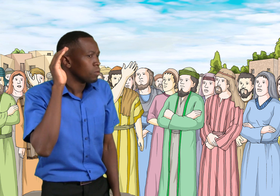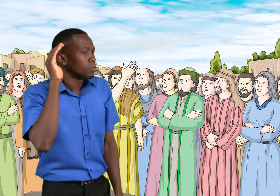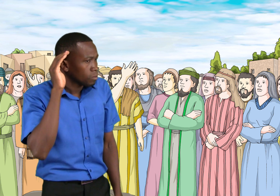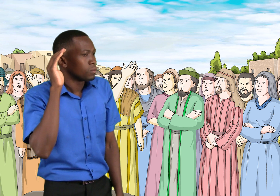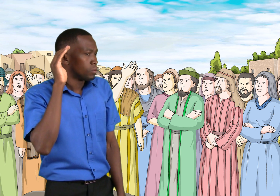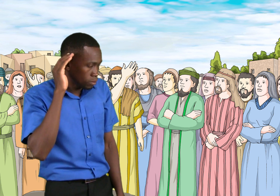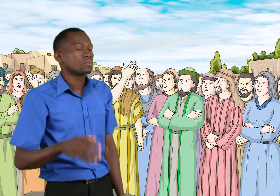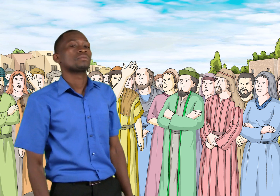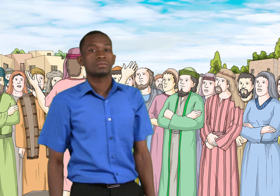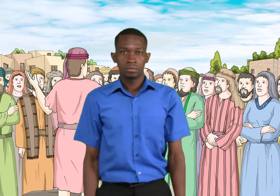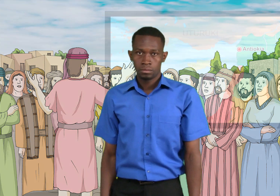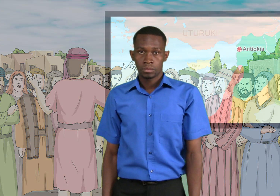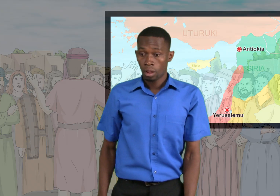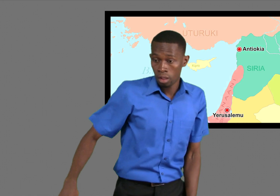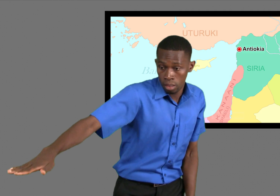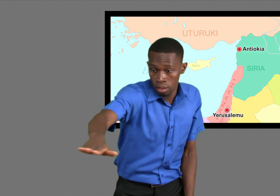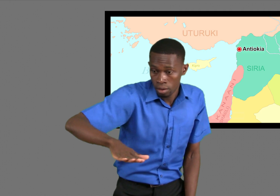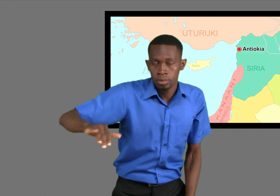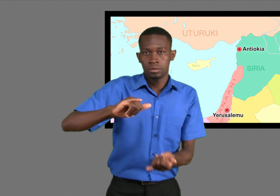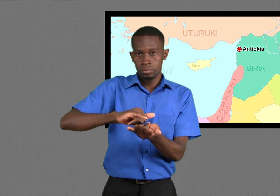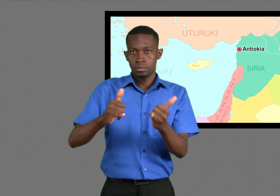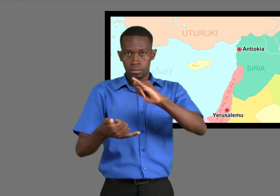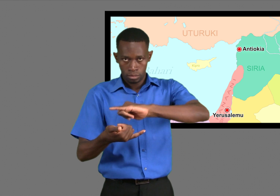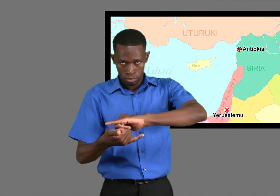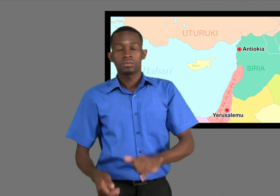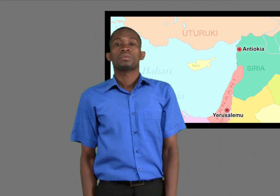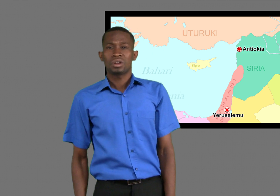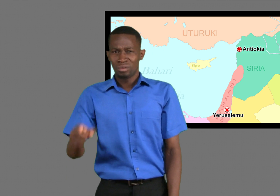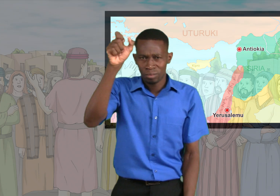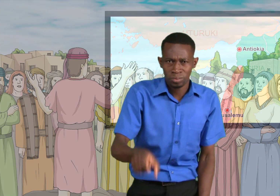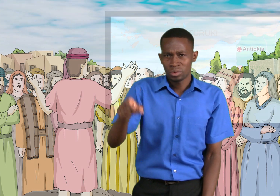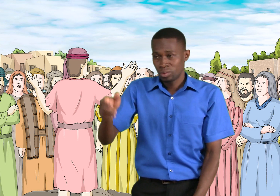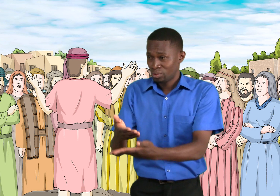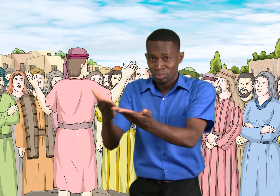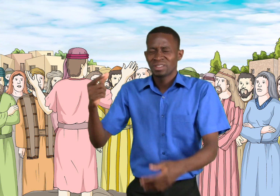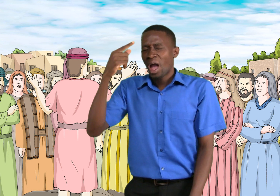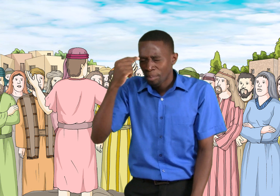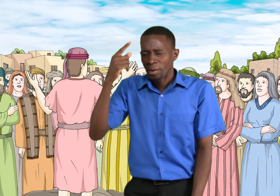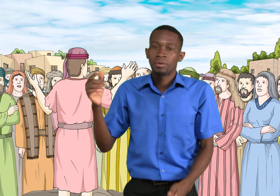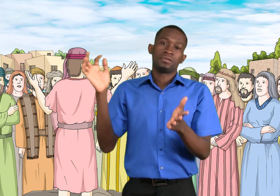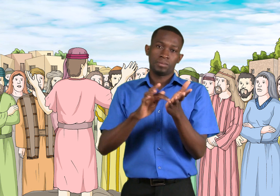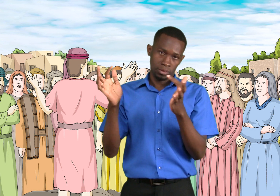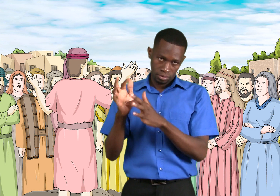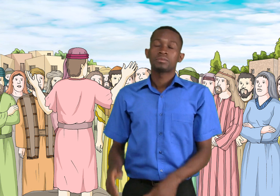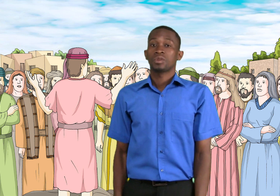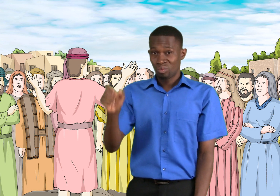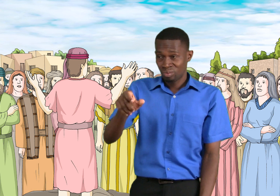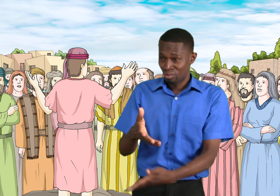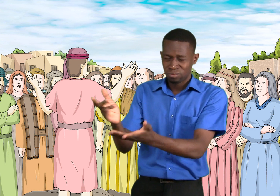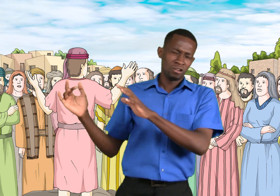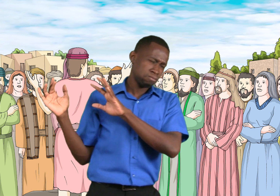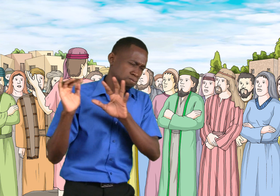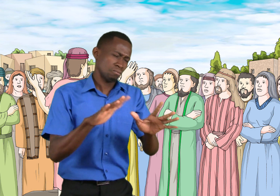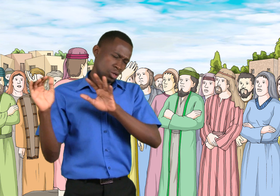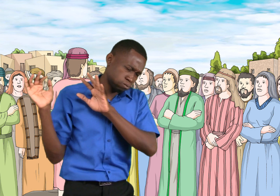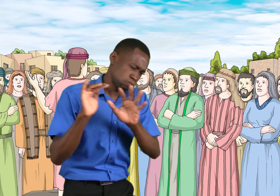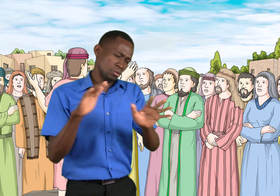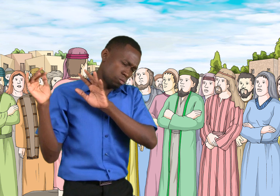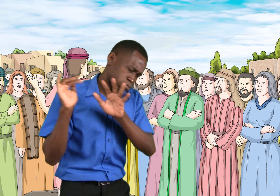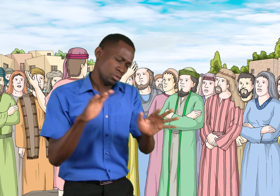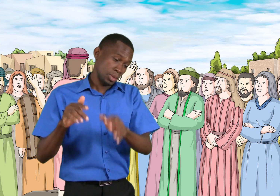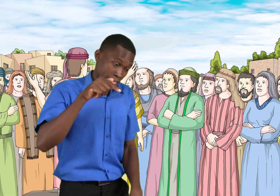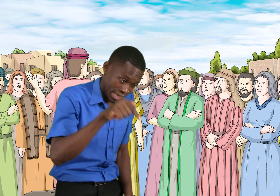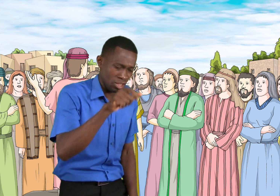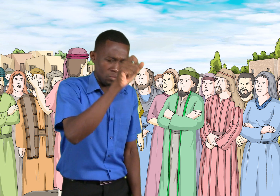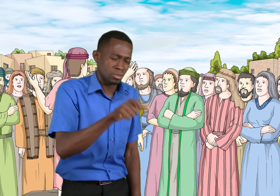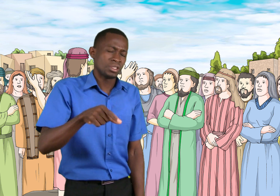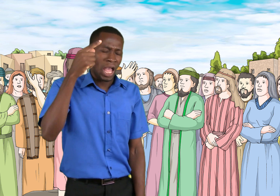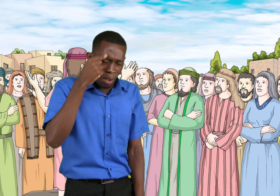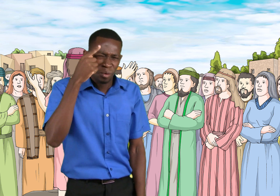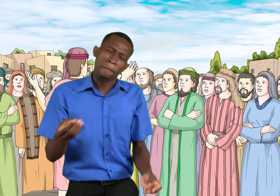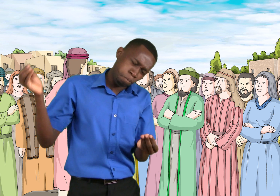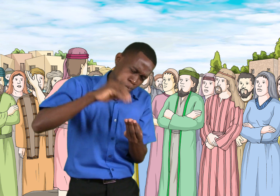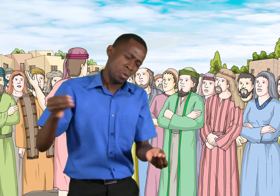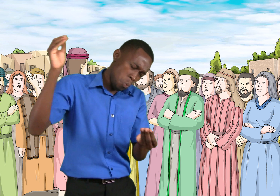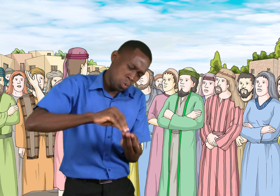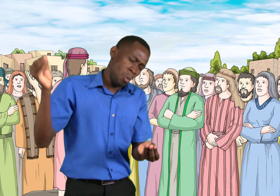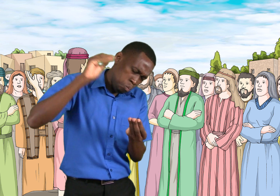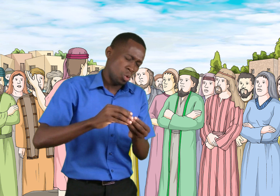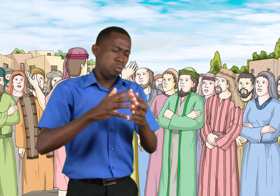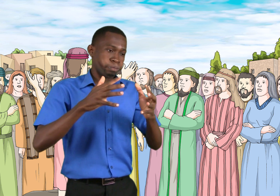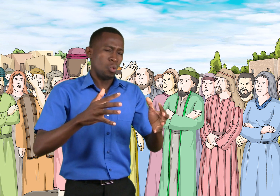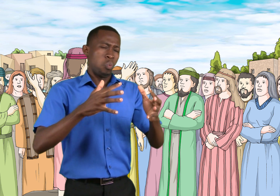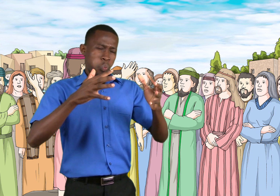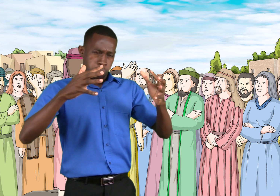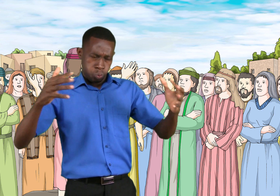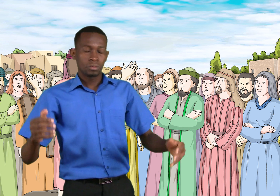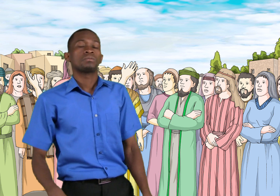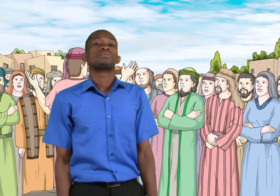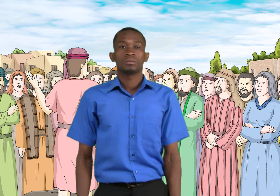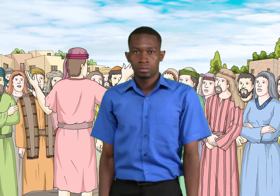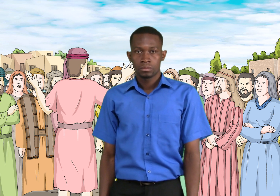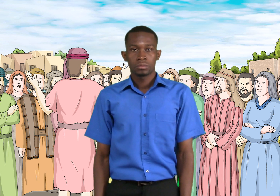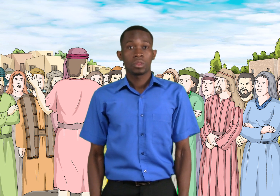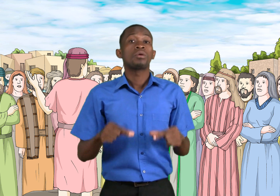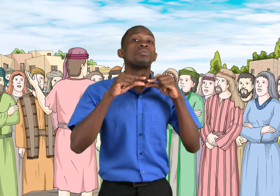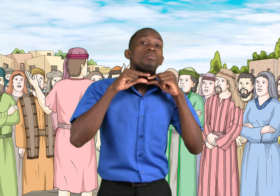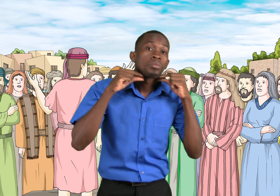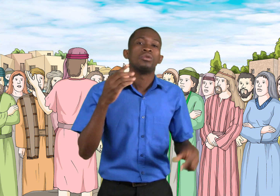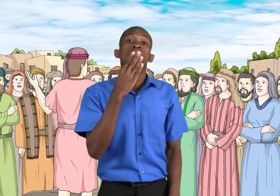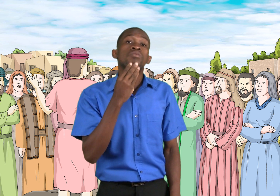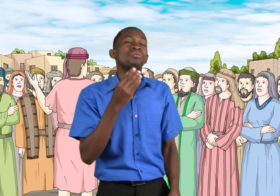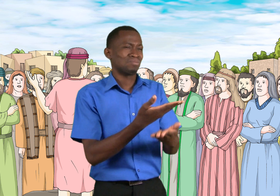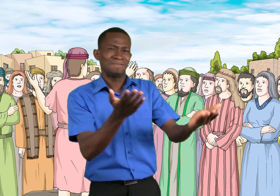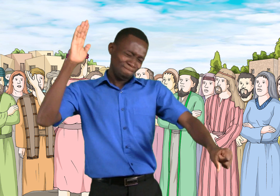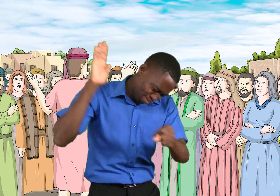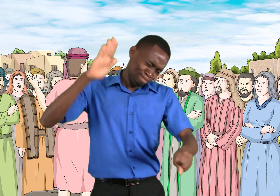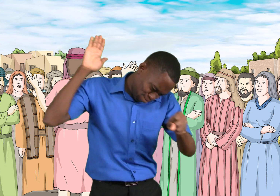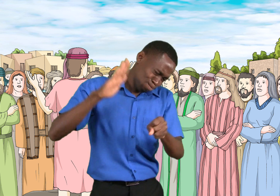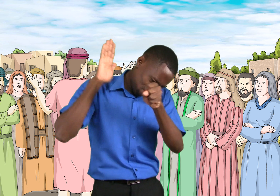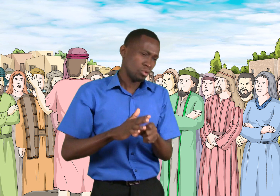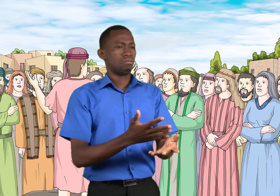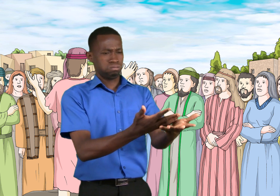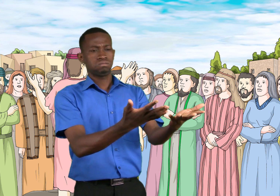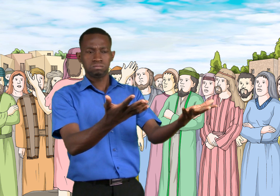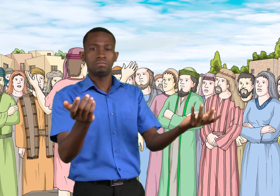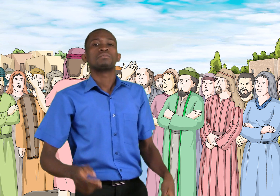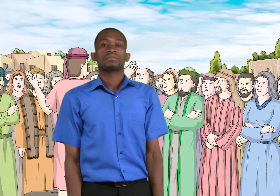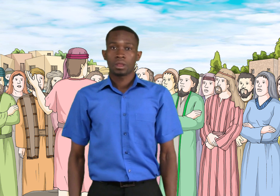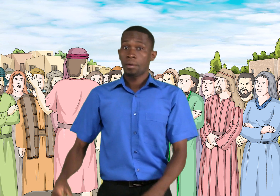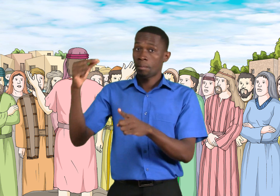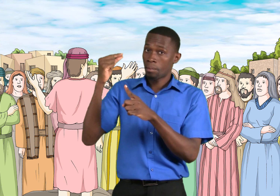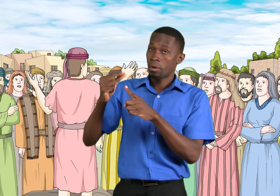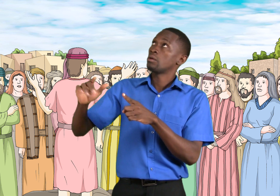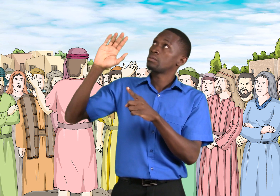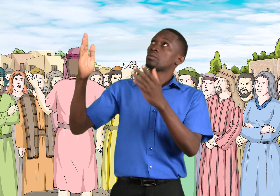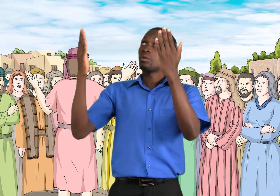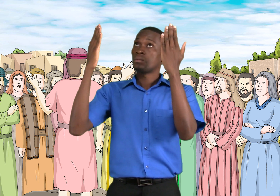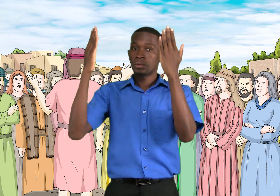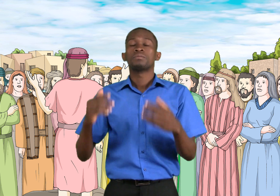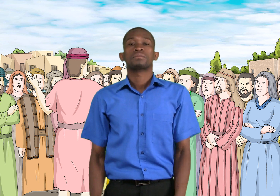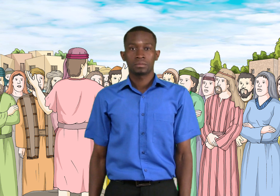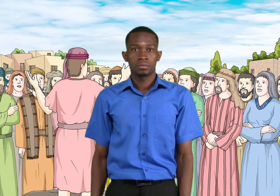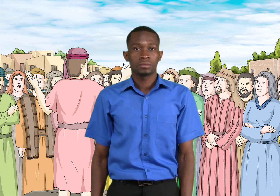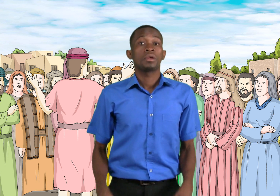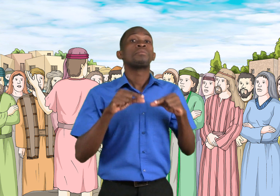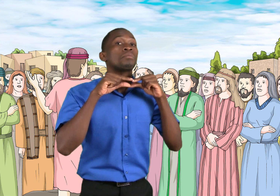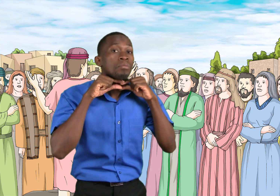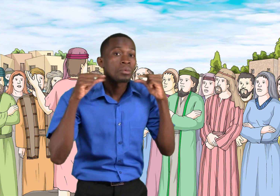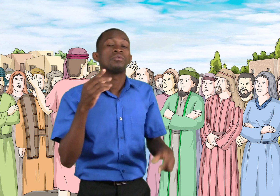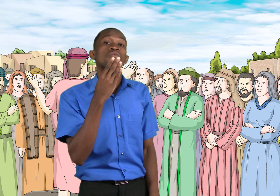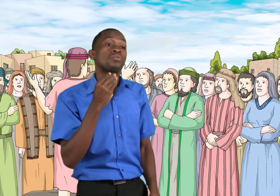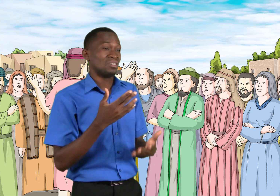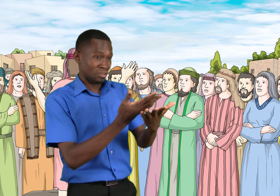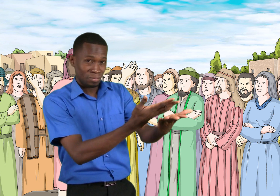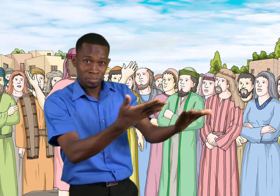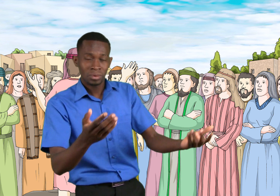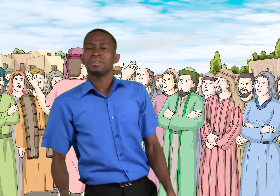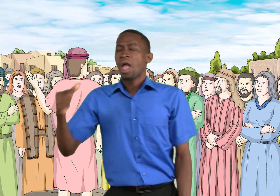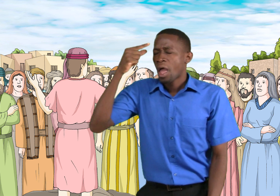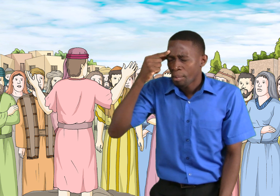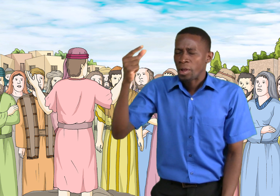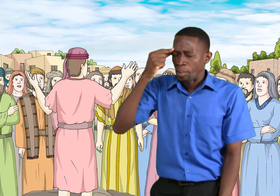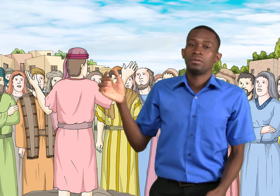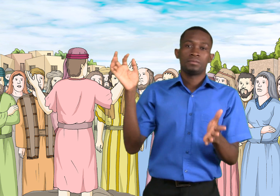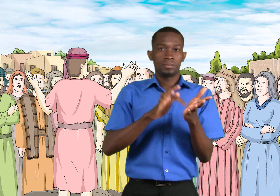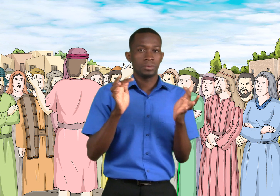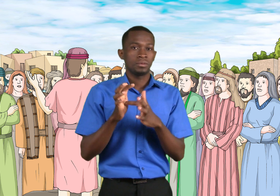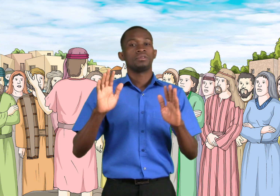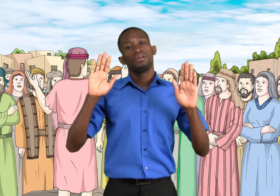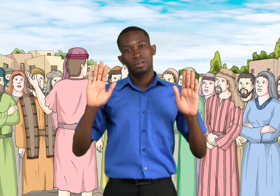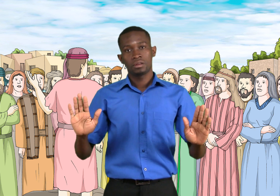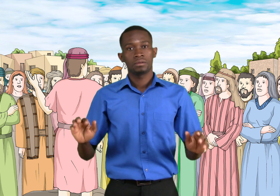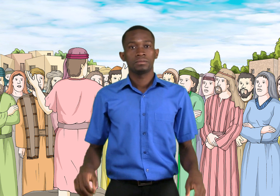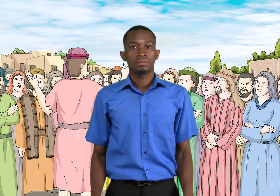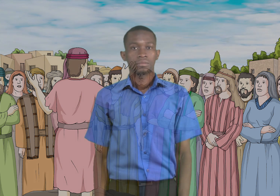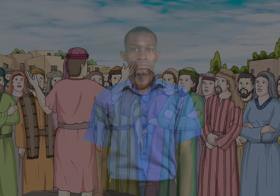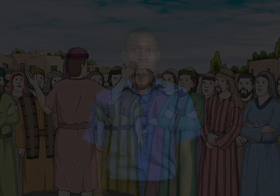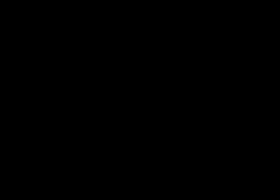The number of disciples in Jerusalem grew rapidly, and a great number of priests became obedient to the faith.